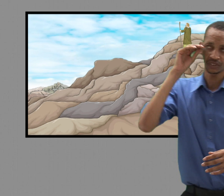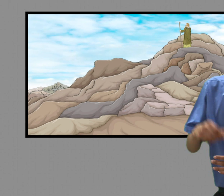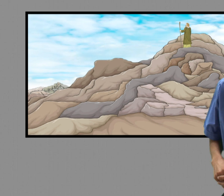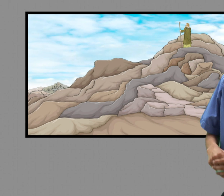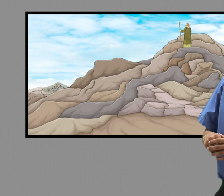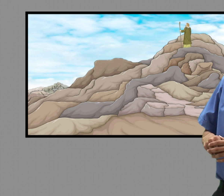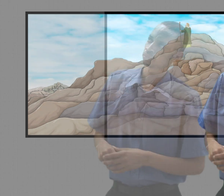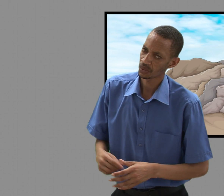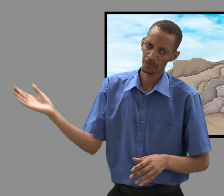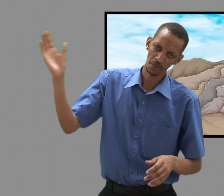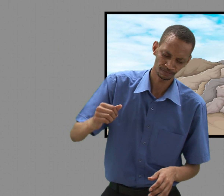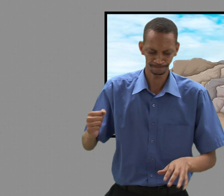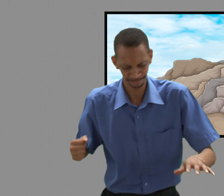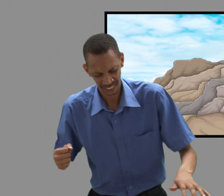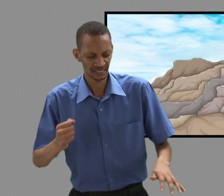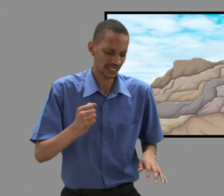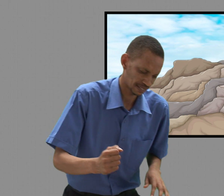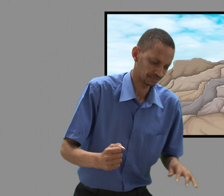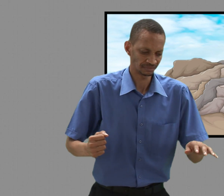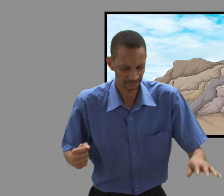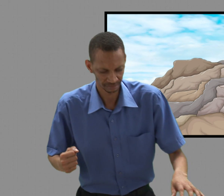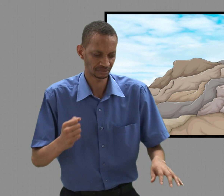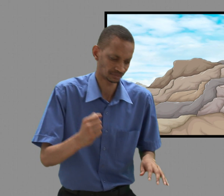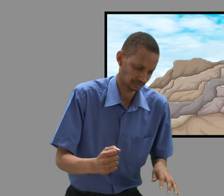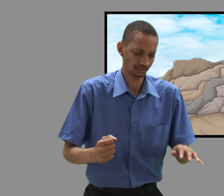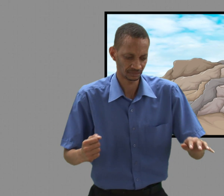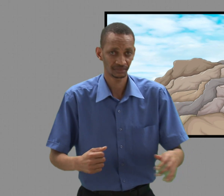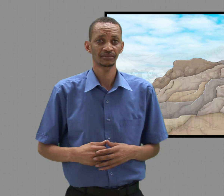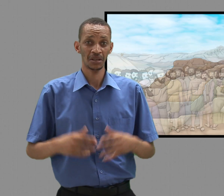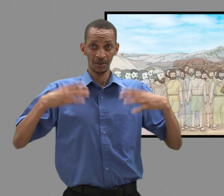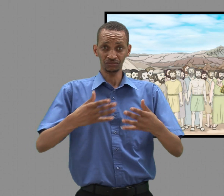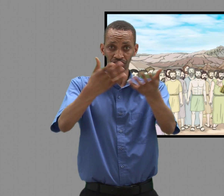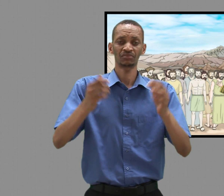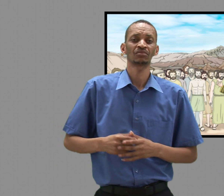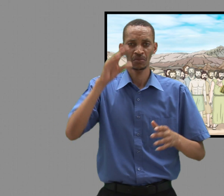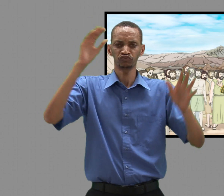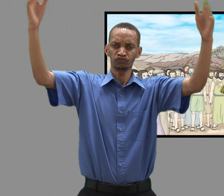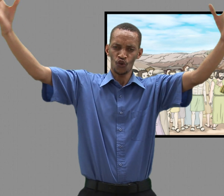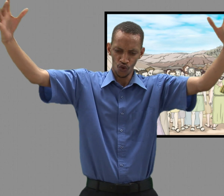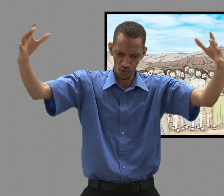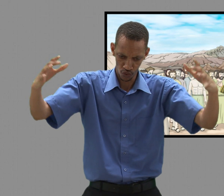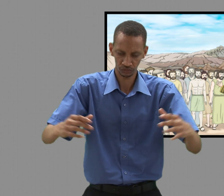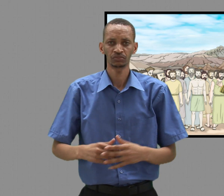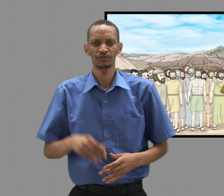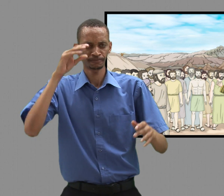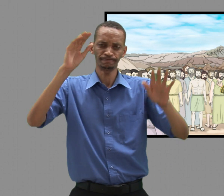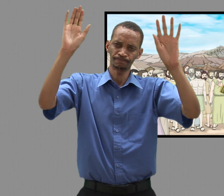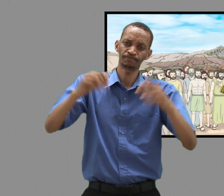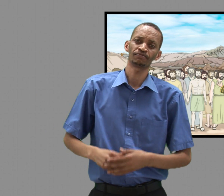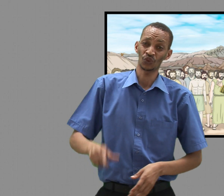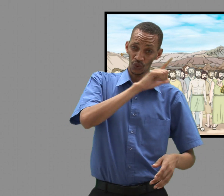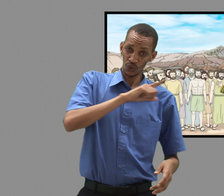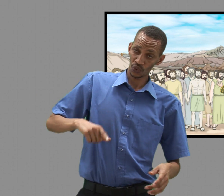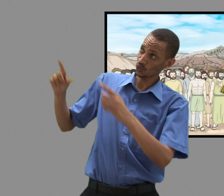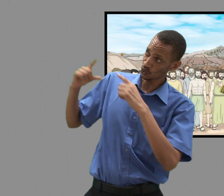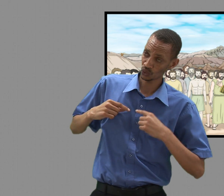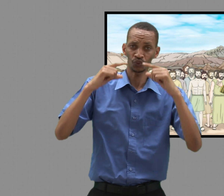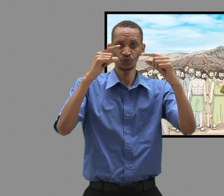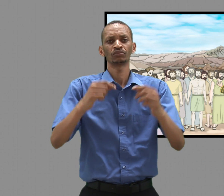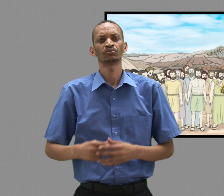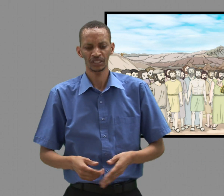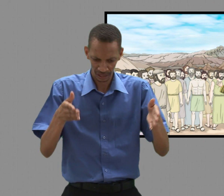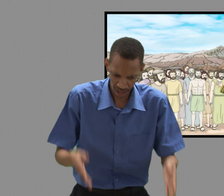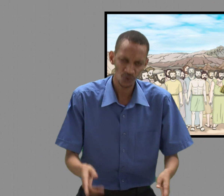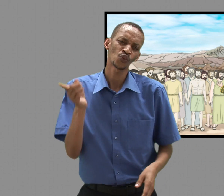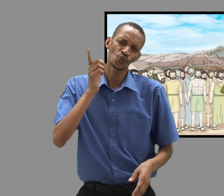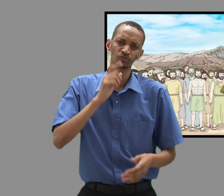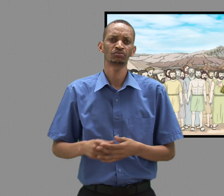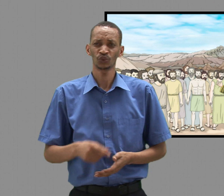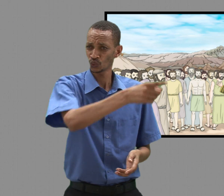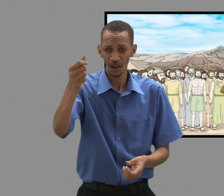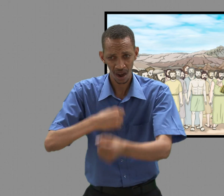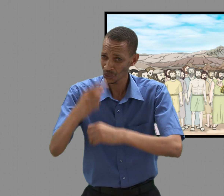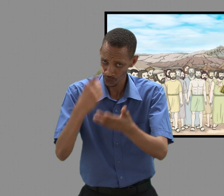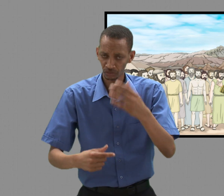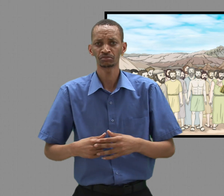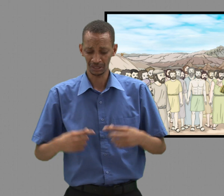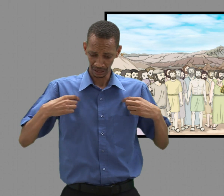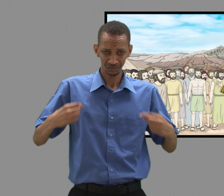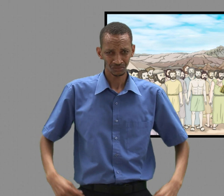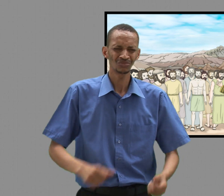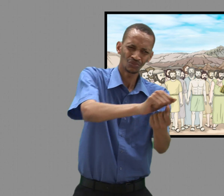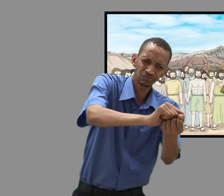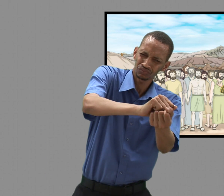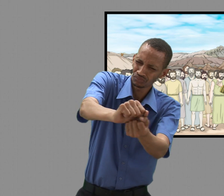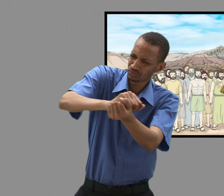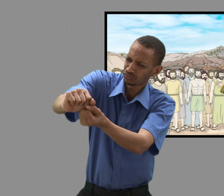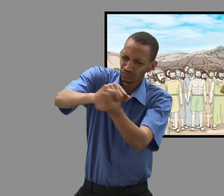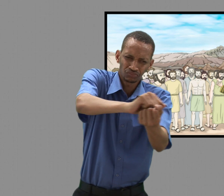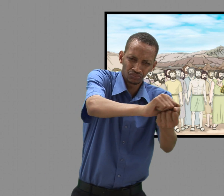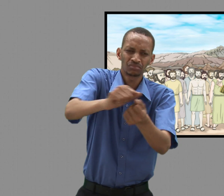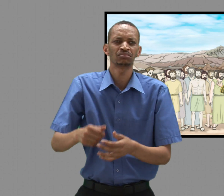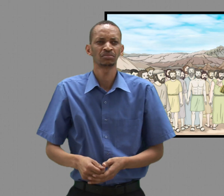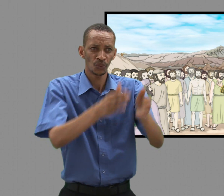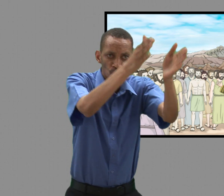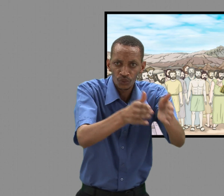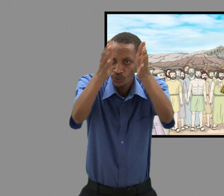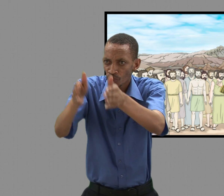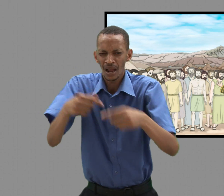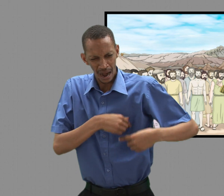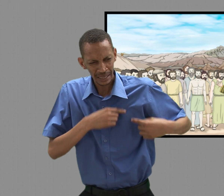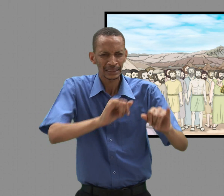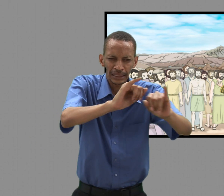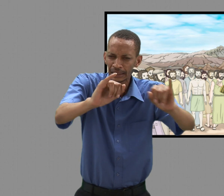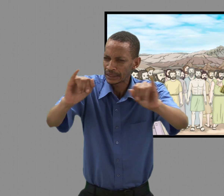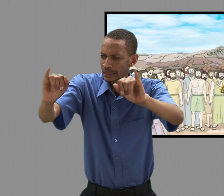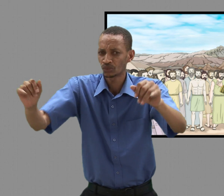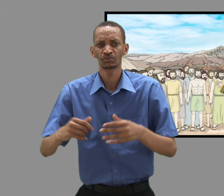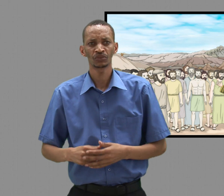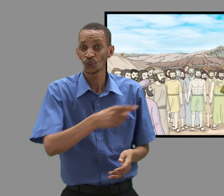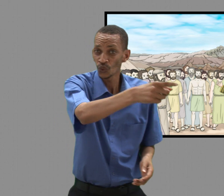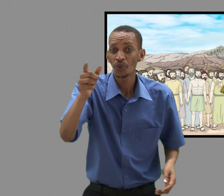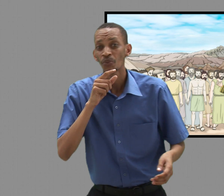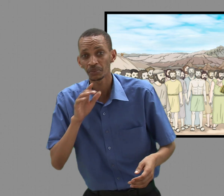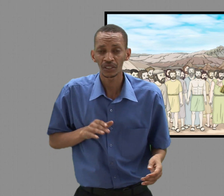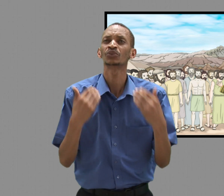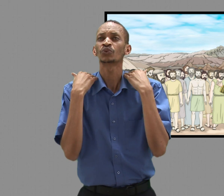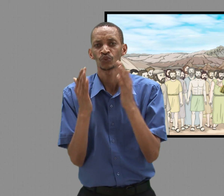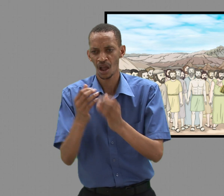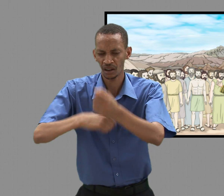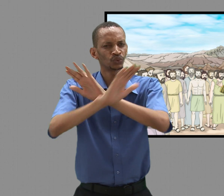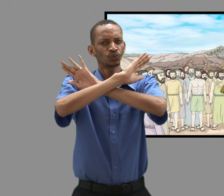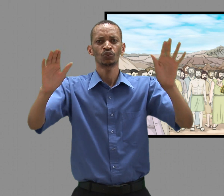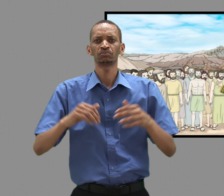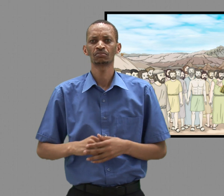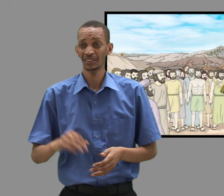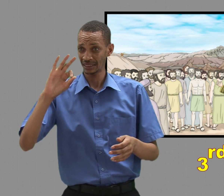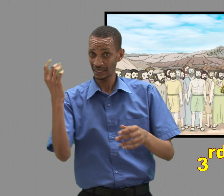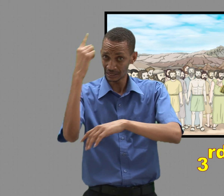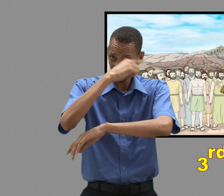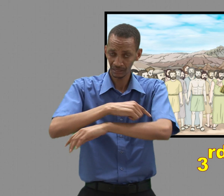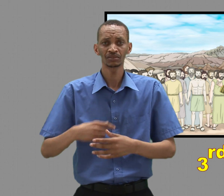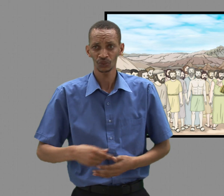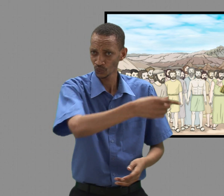When Moses came down from the mountain to the people, he consecrated them, and they washed their clothes.